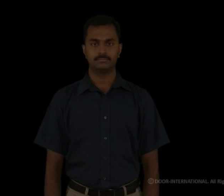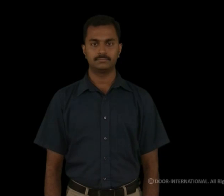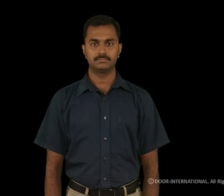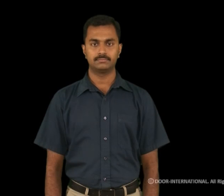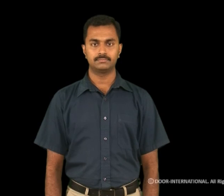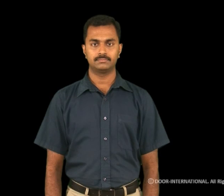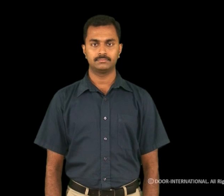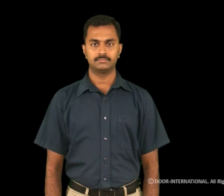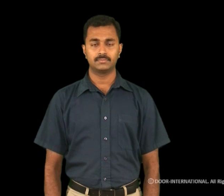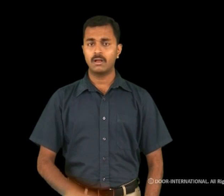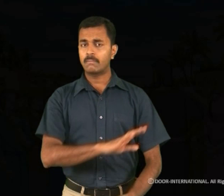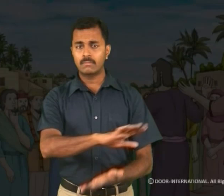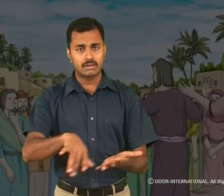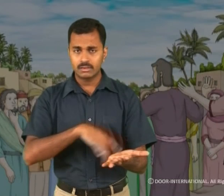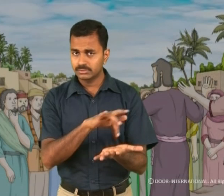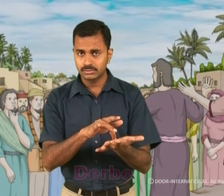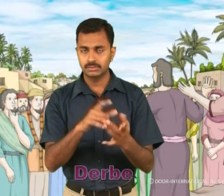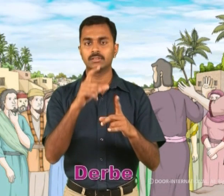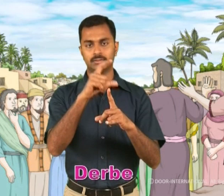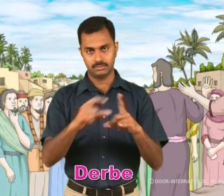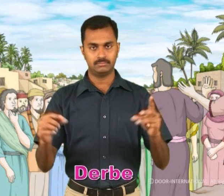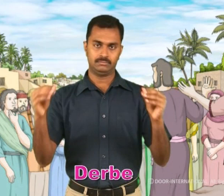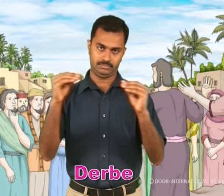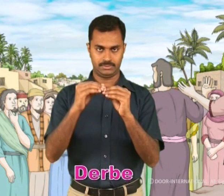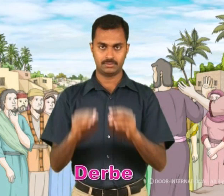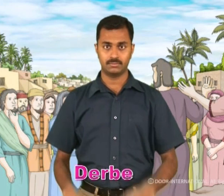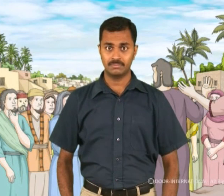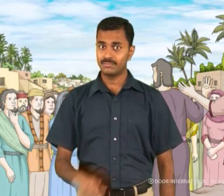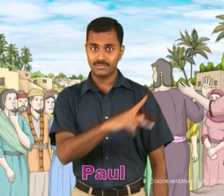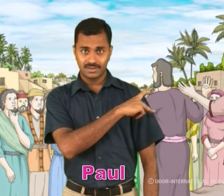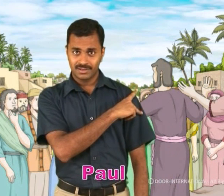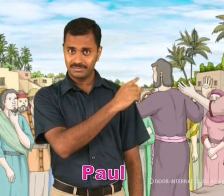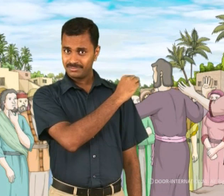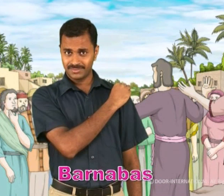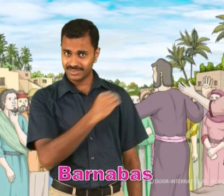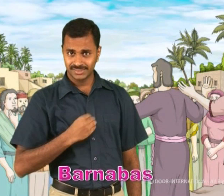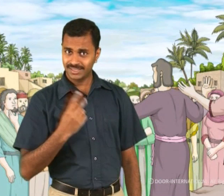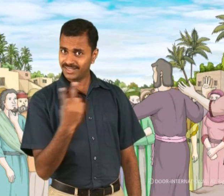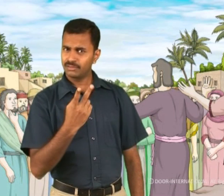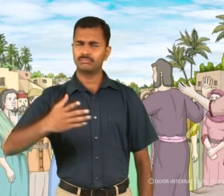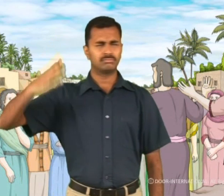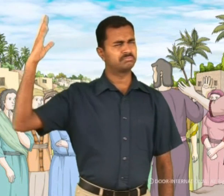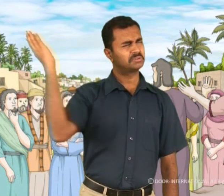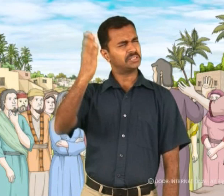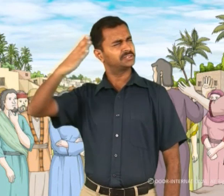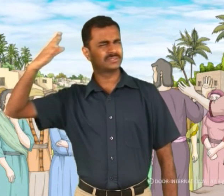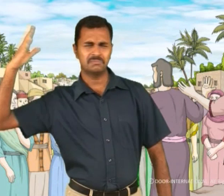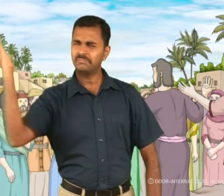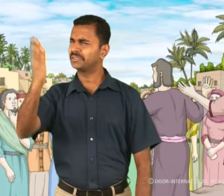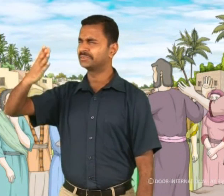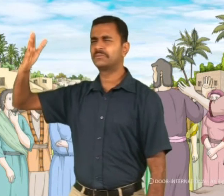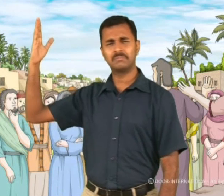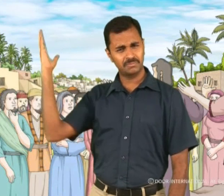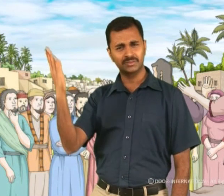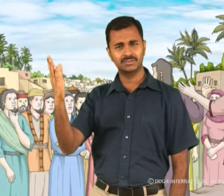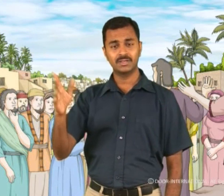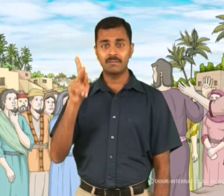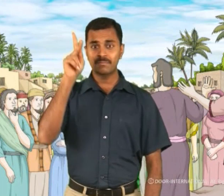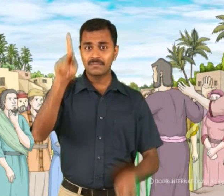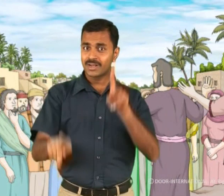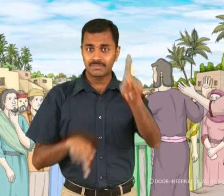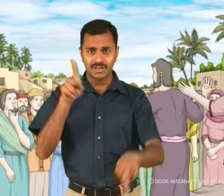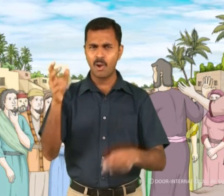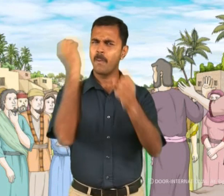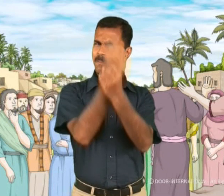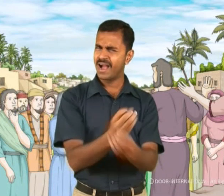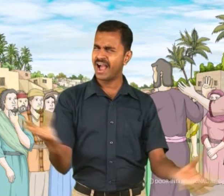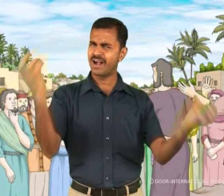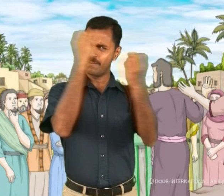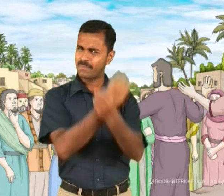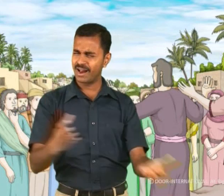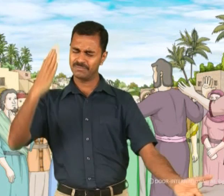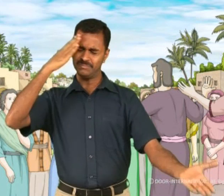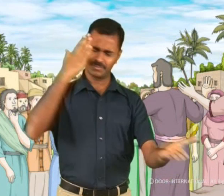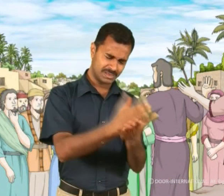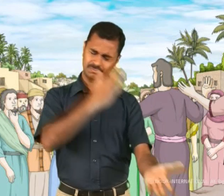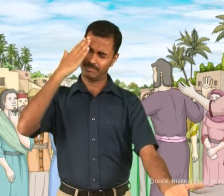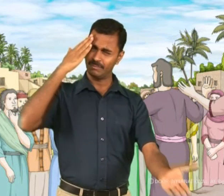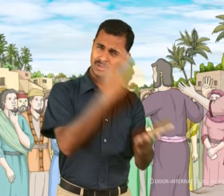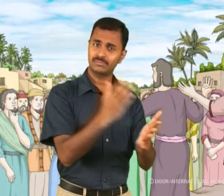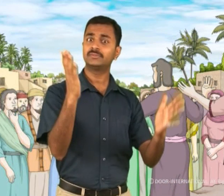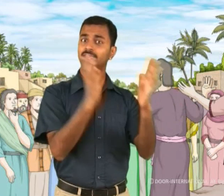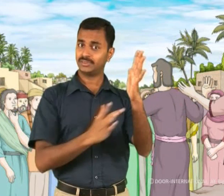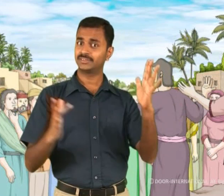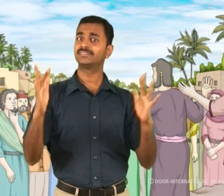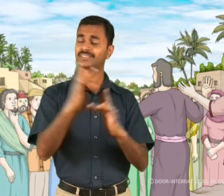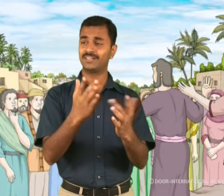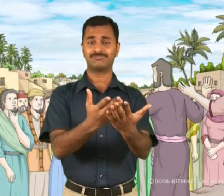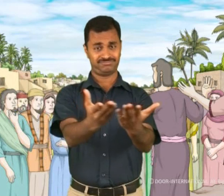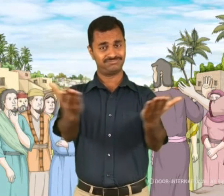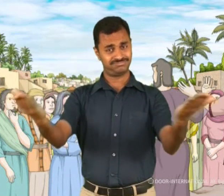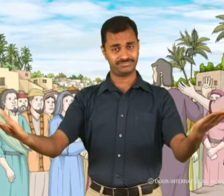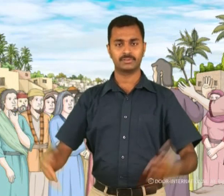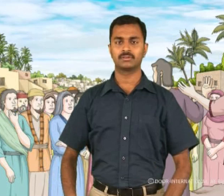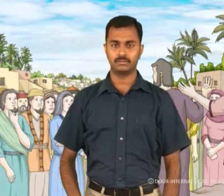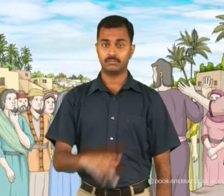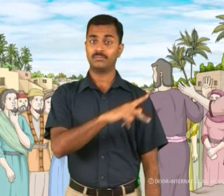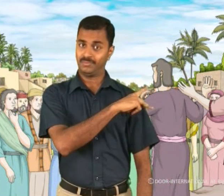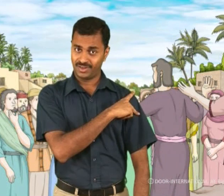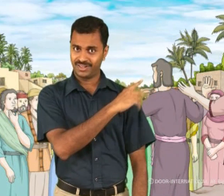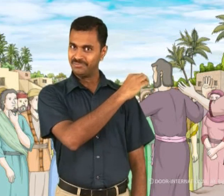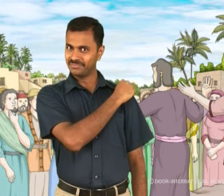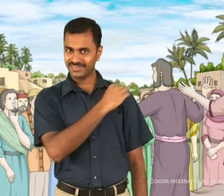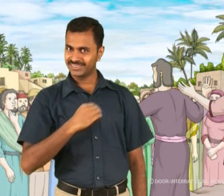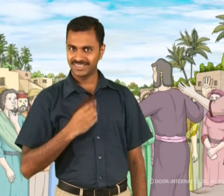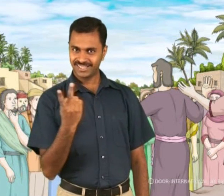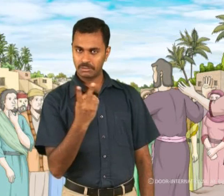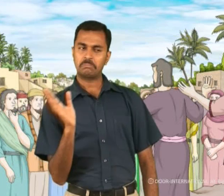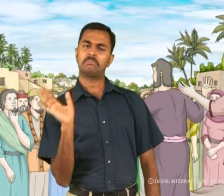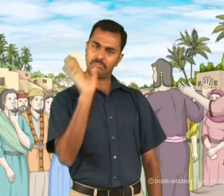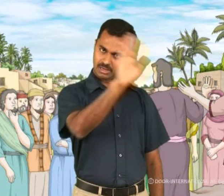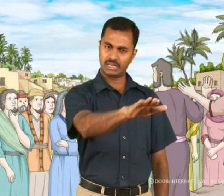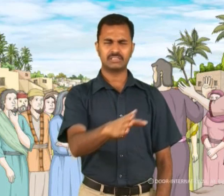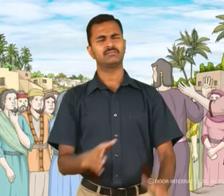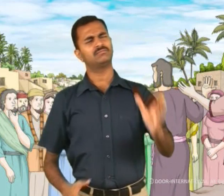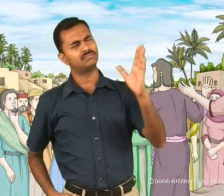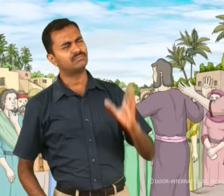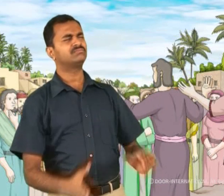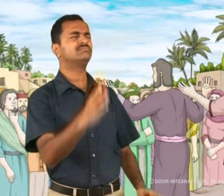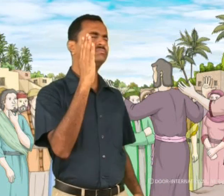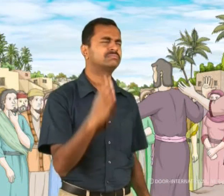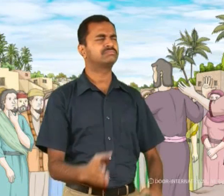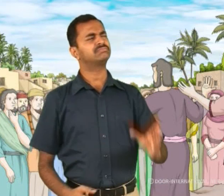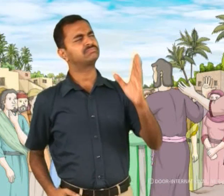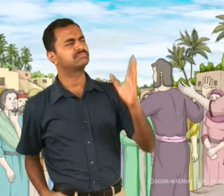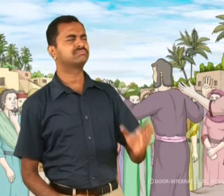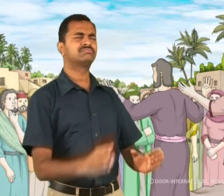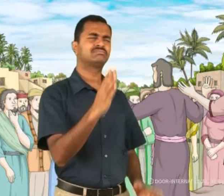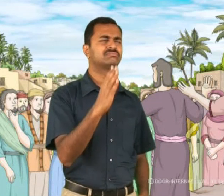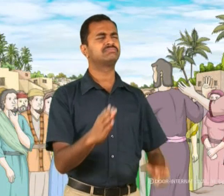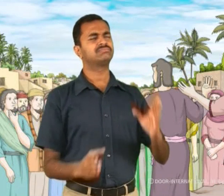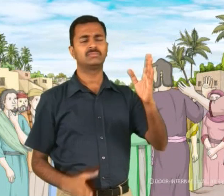They preached the gospel to that city and made many disciples.